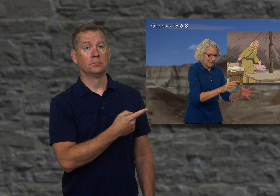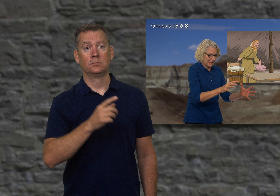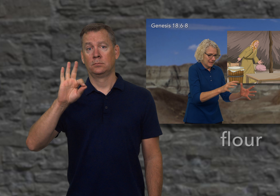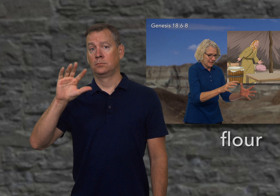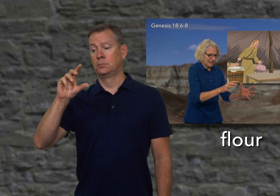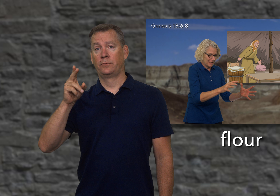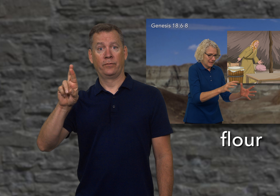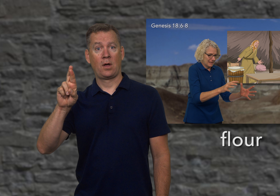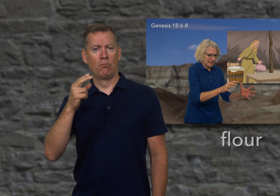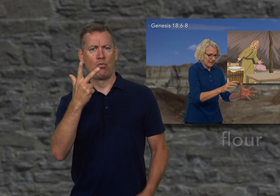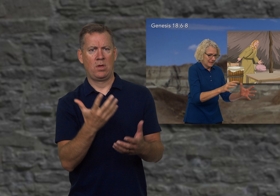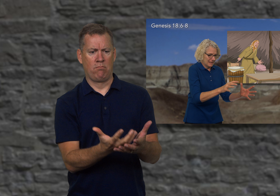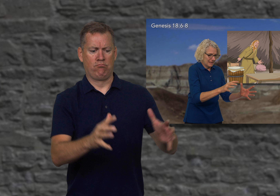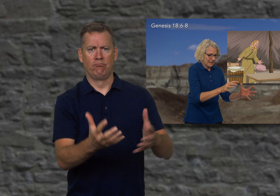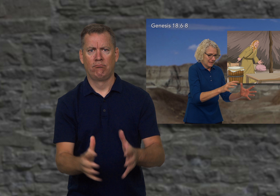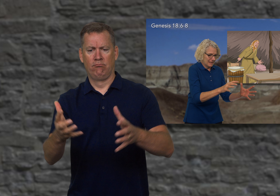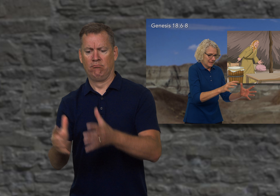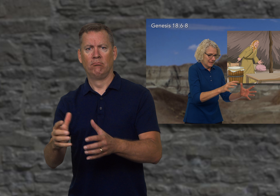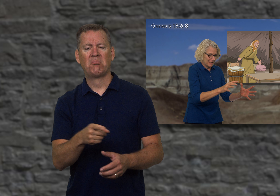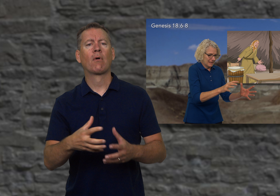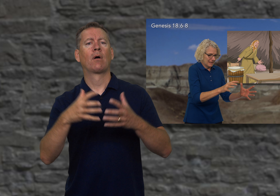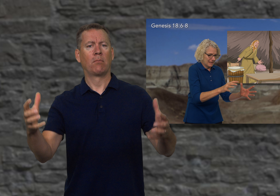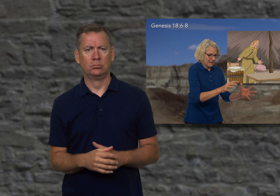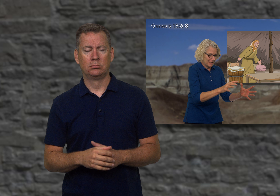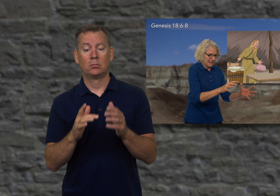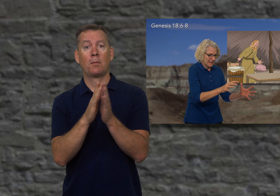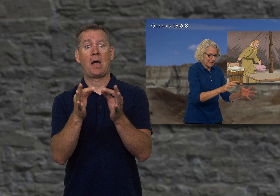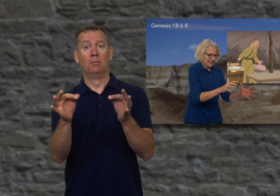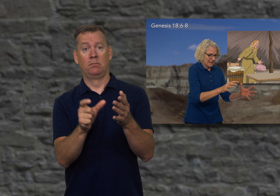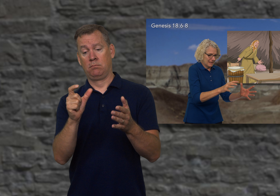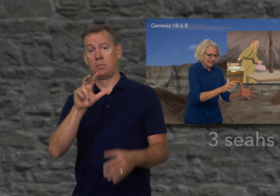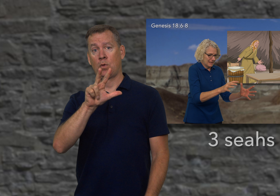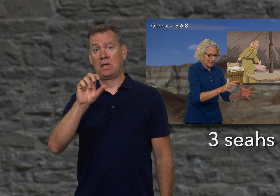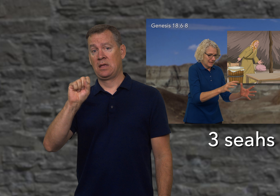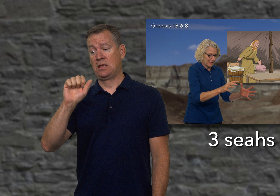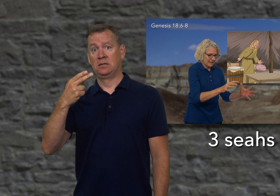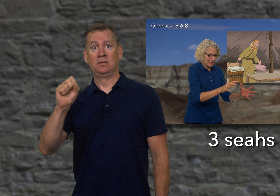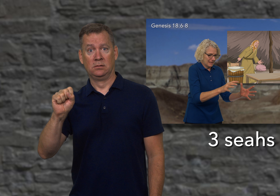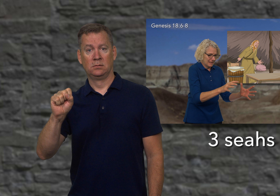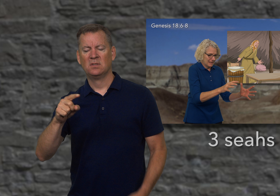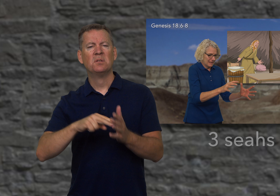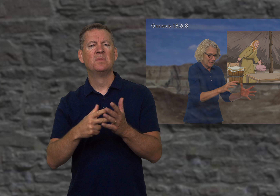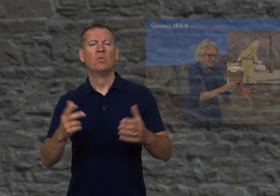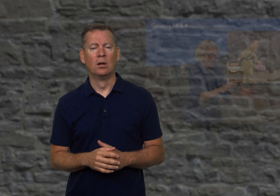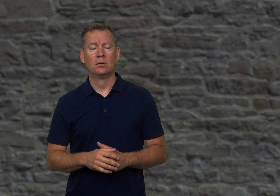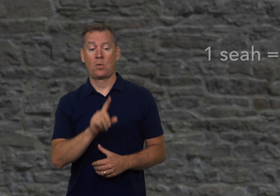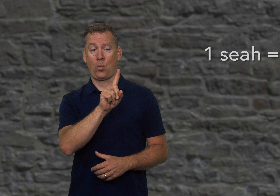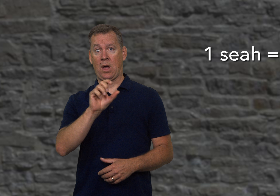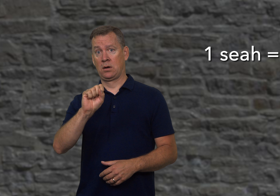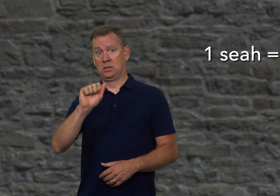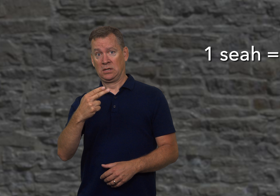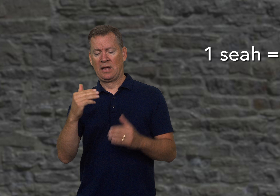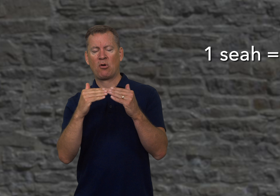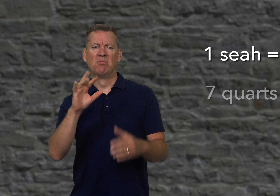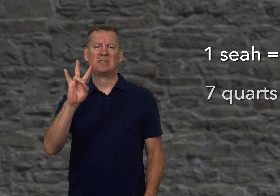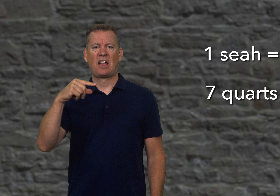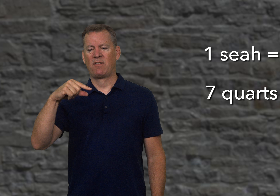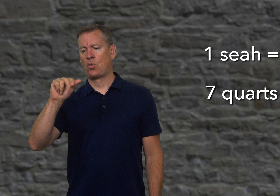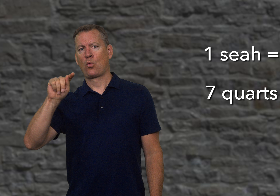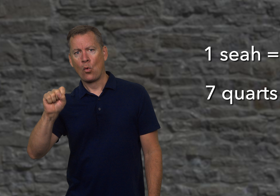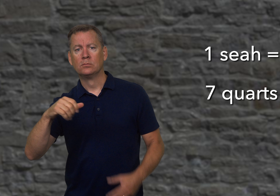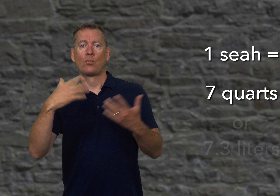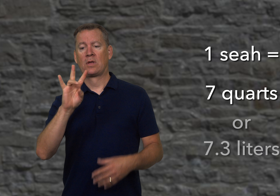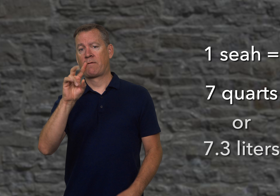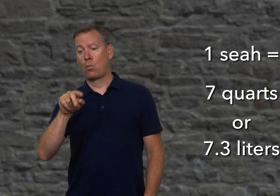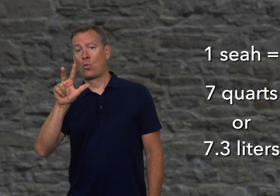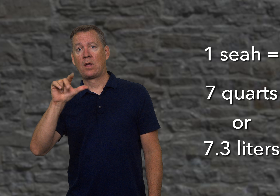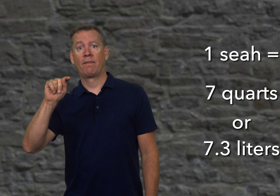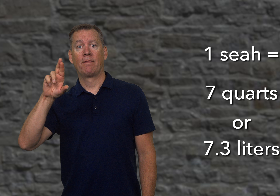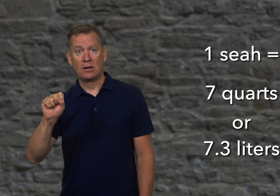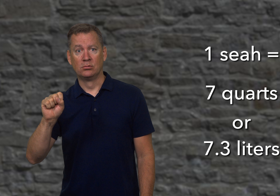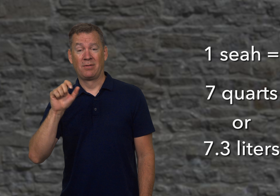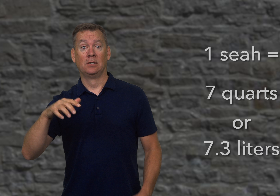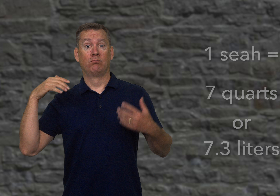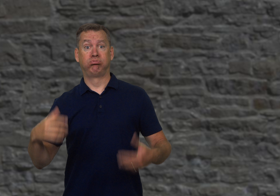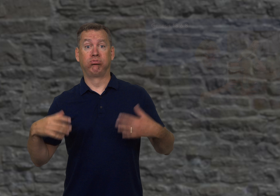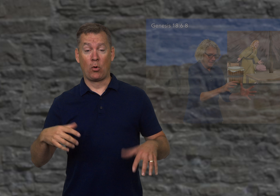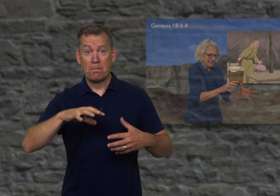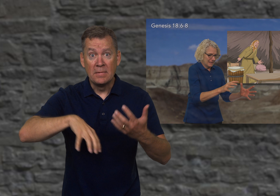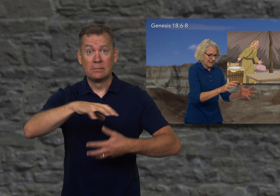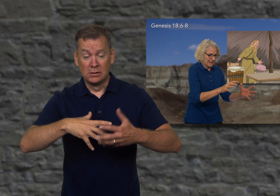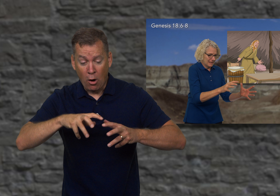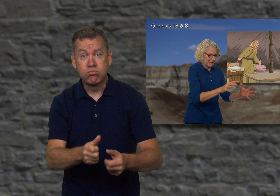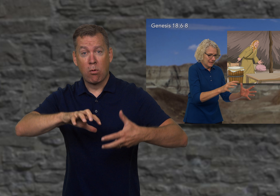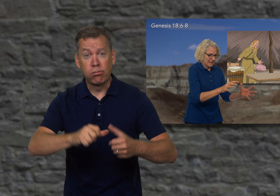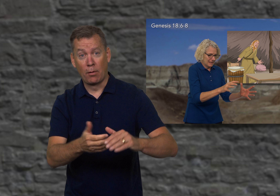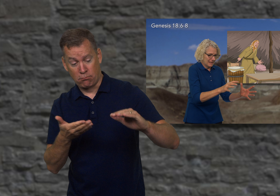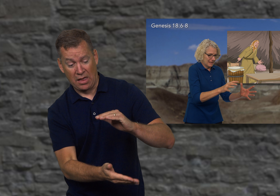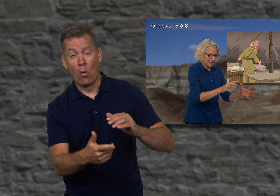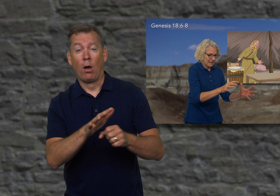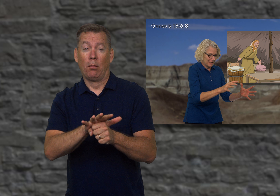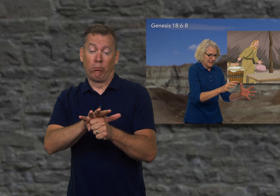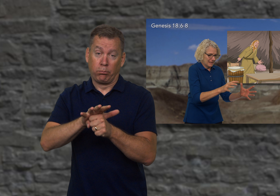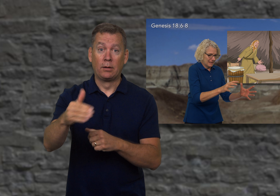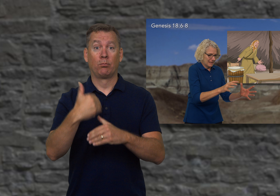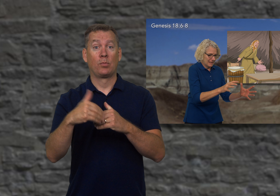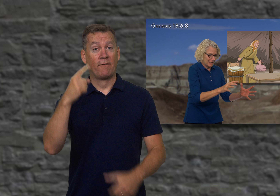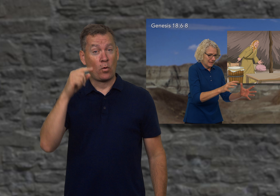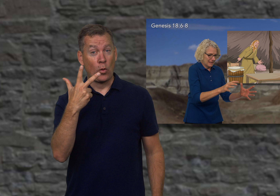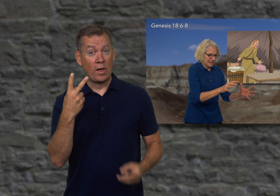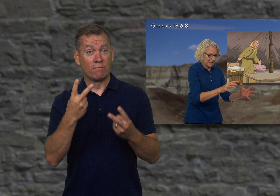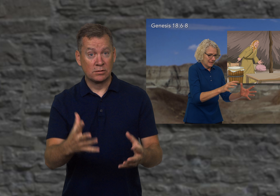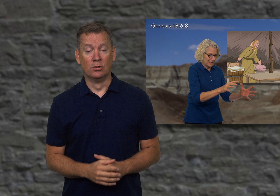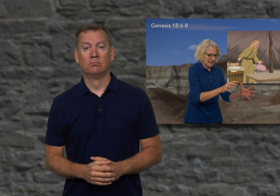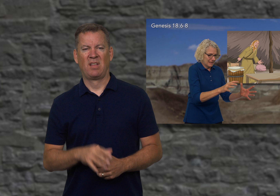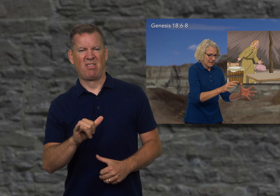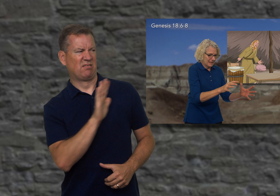Prepare three seahs of fine flour, knead it, and bake some bread.”